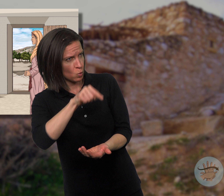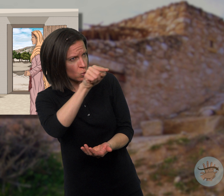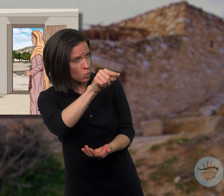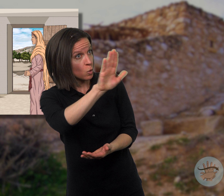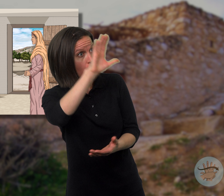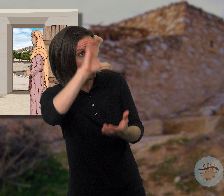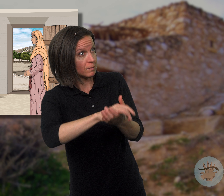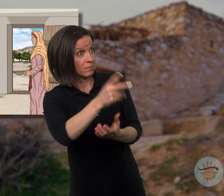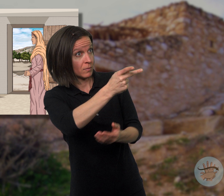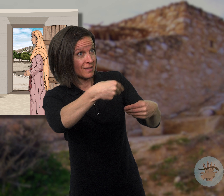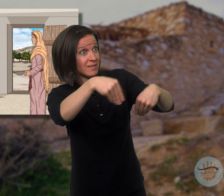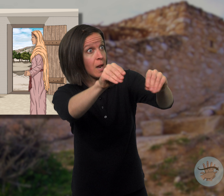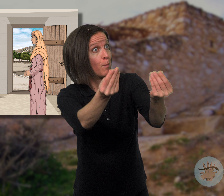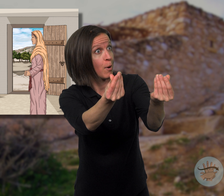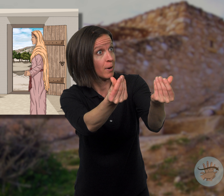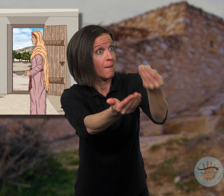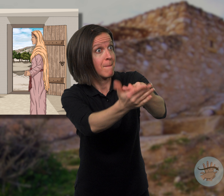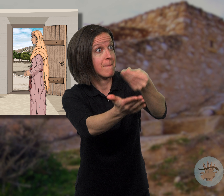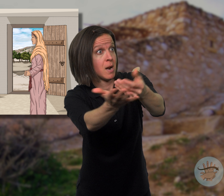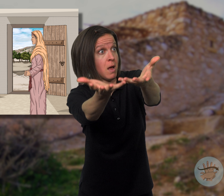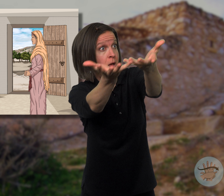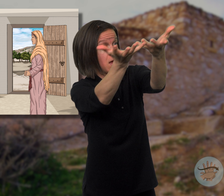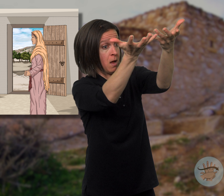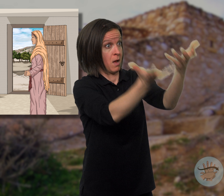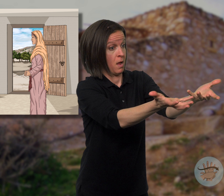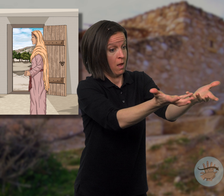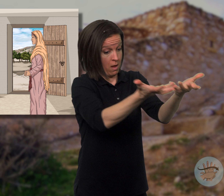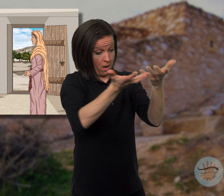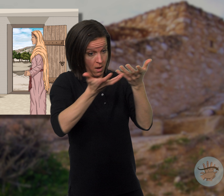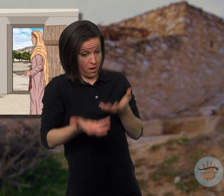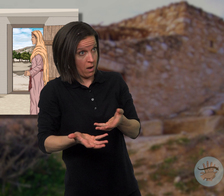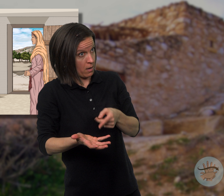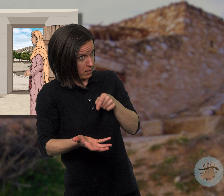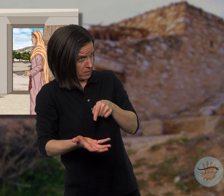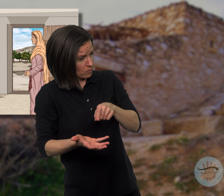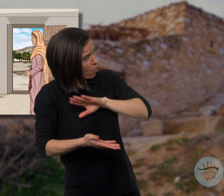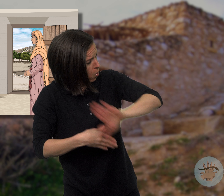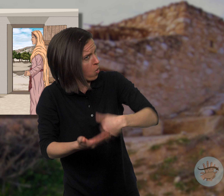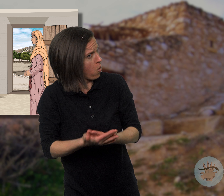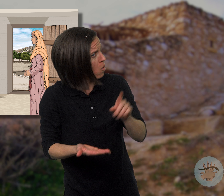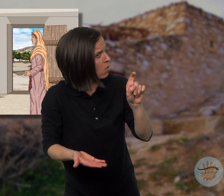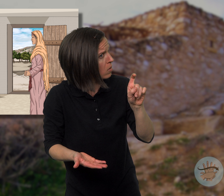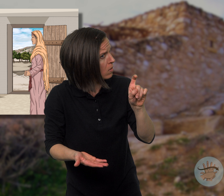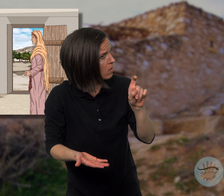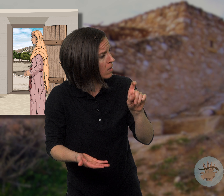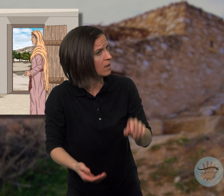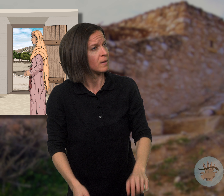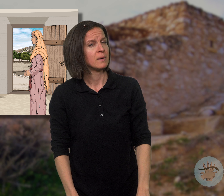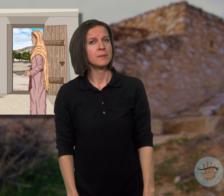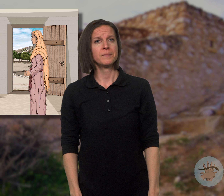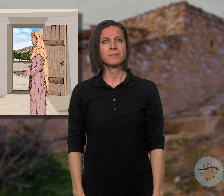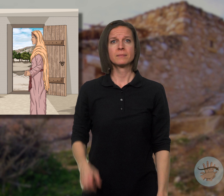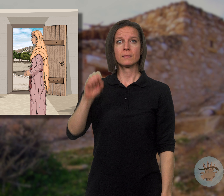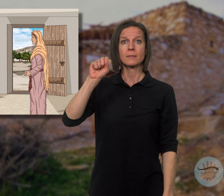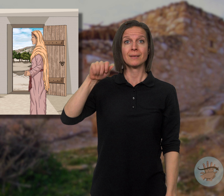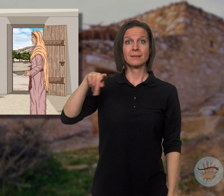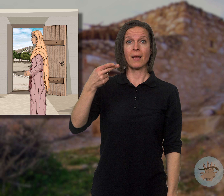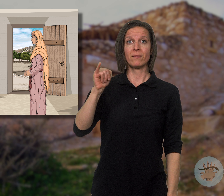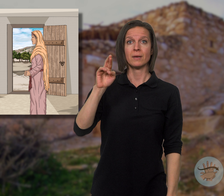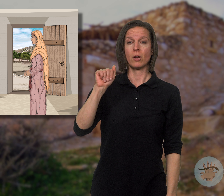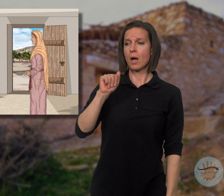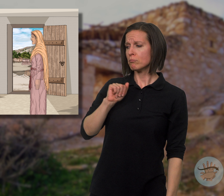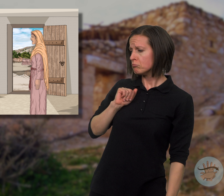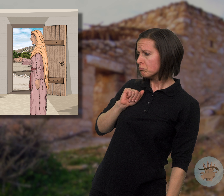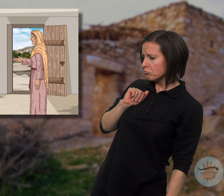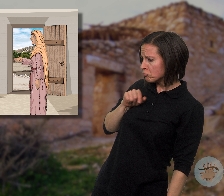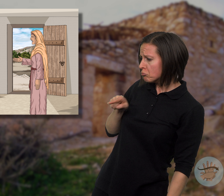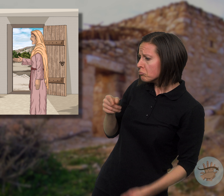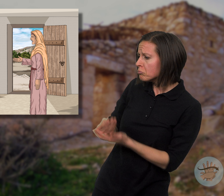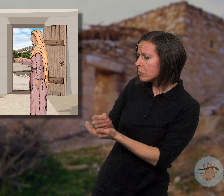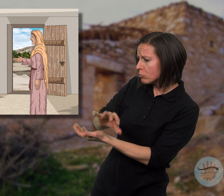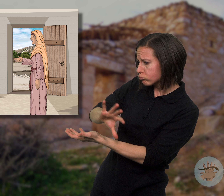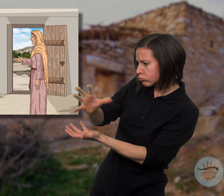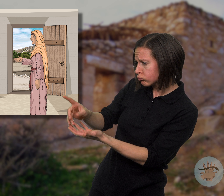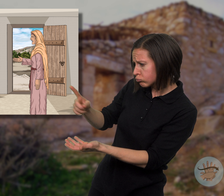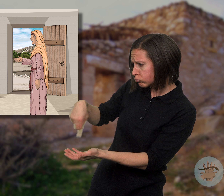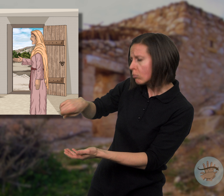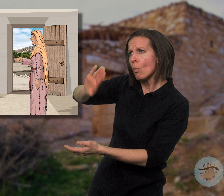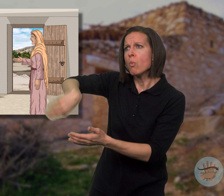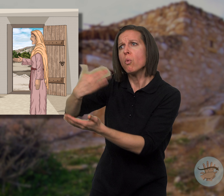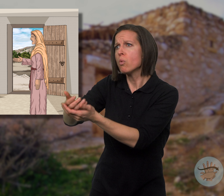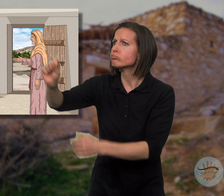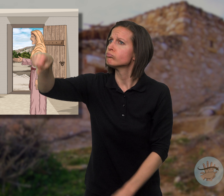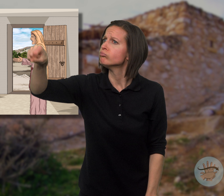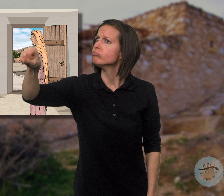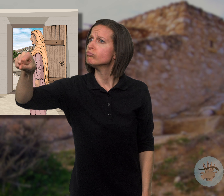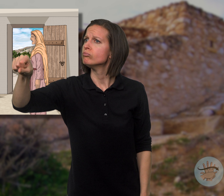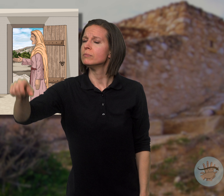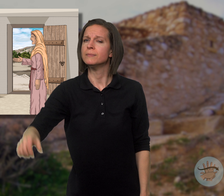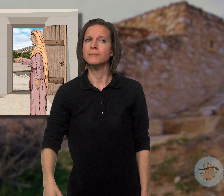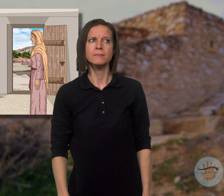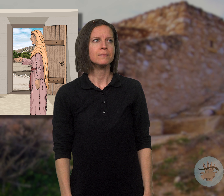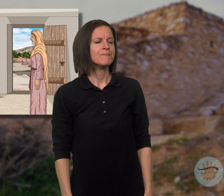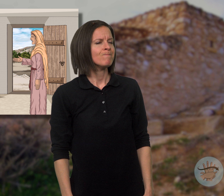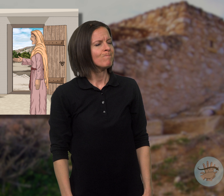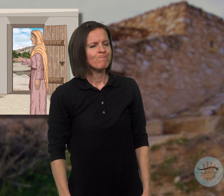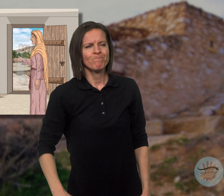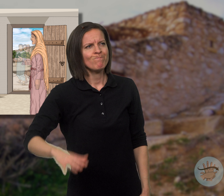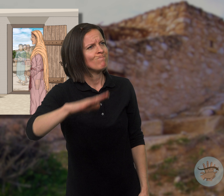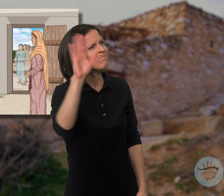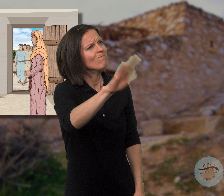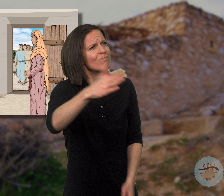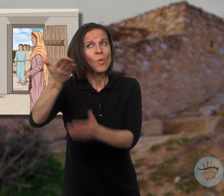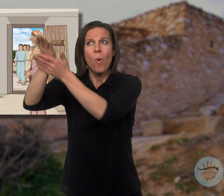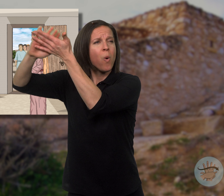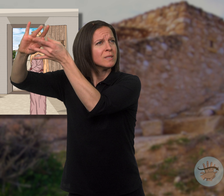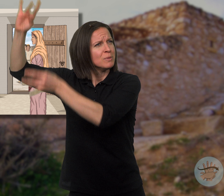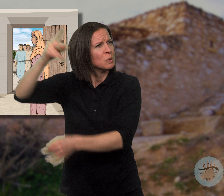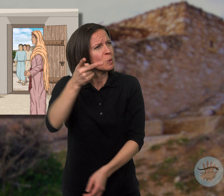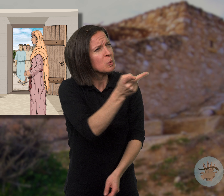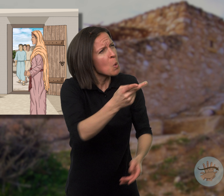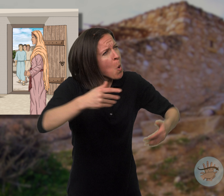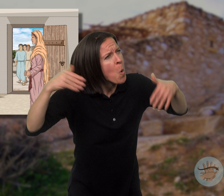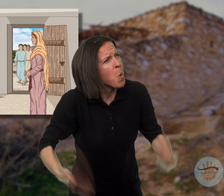“Yes,” she answered, “that is the price.” “How could you agree to test the Spirit of the Lord?” Peter replied.